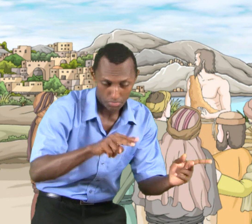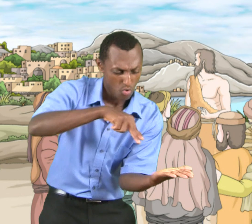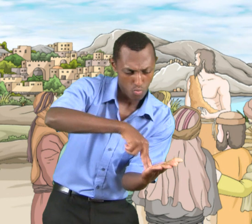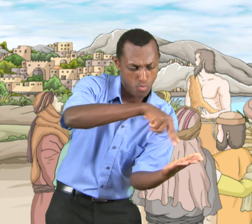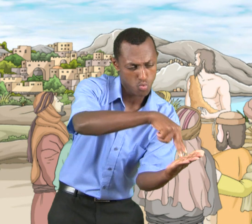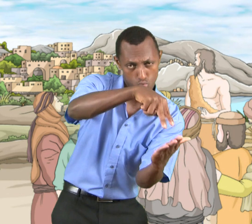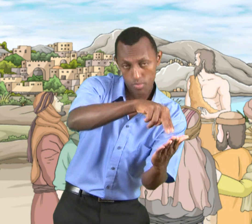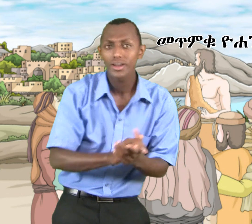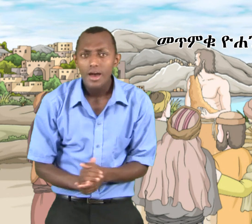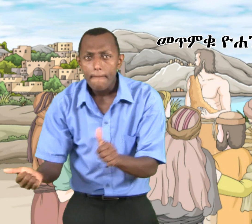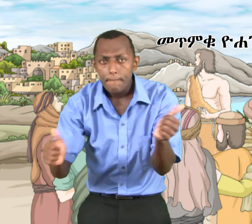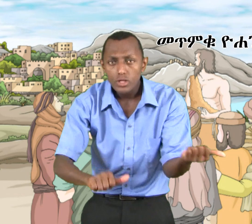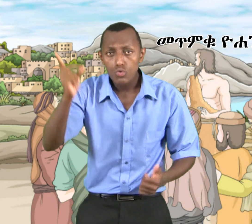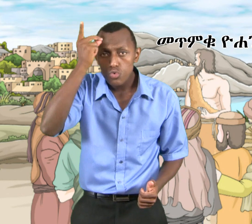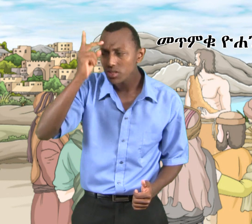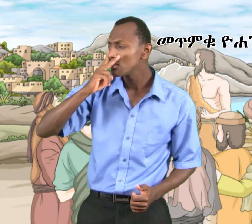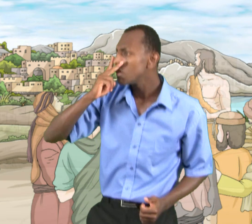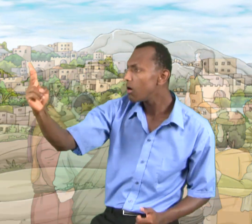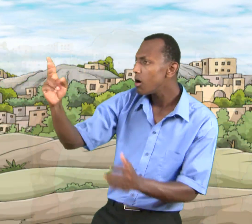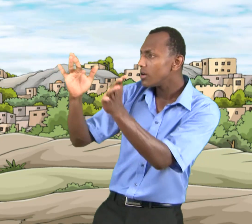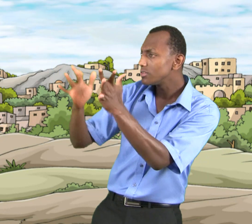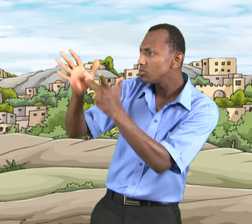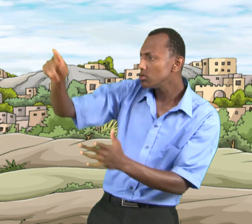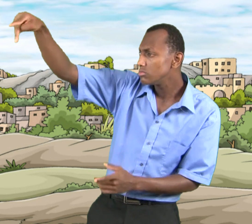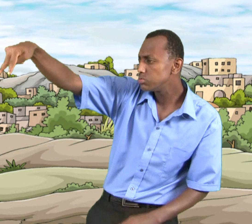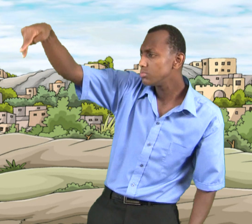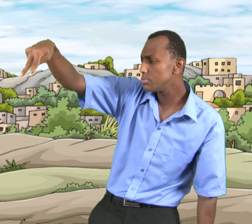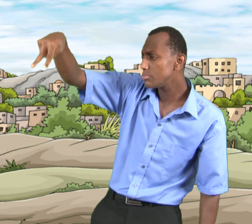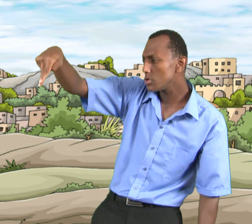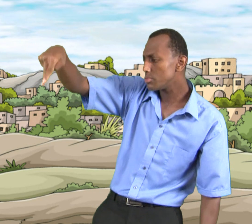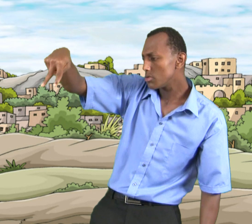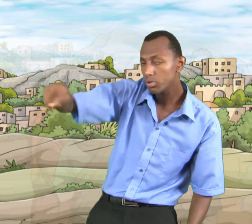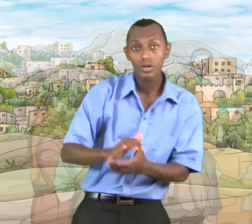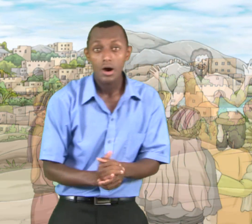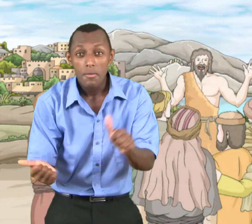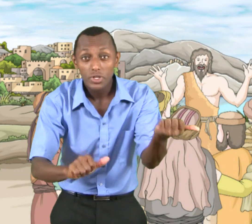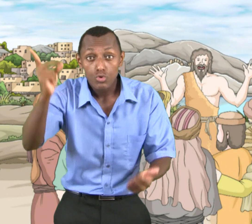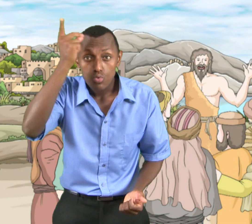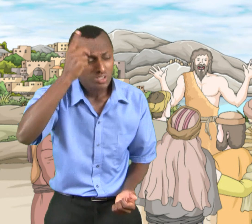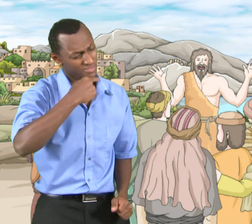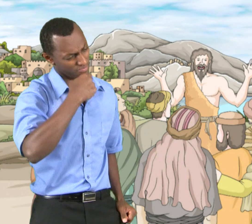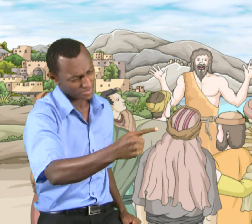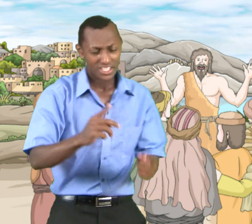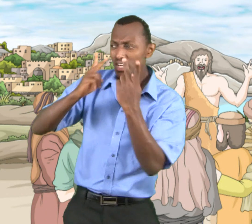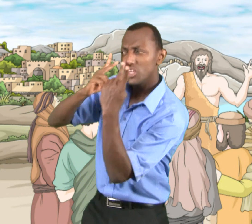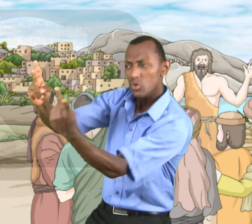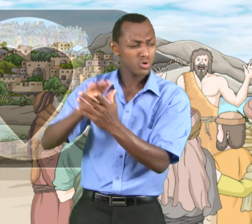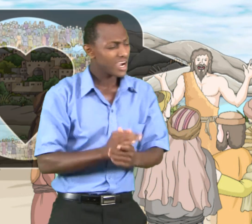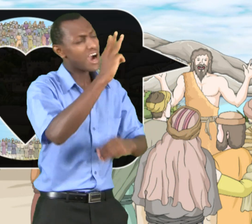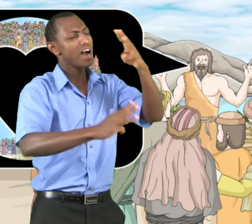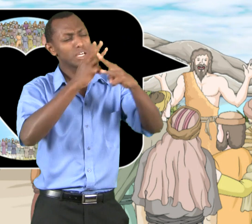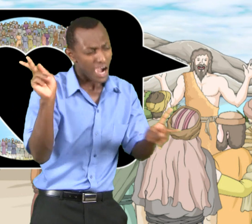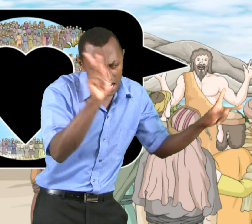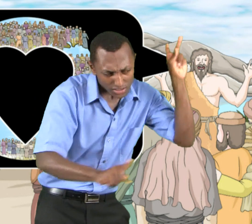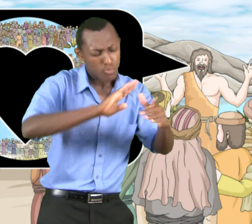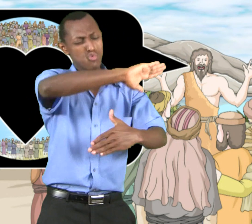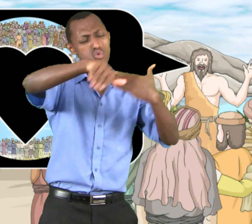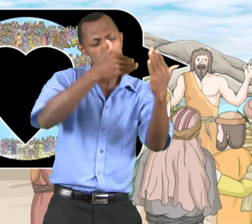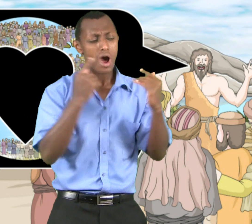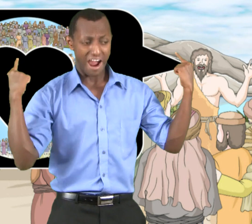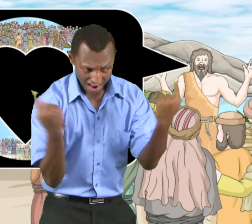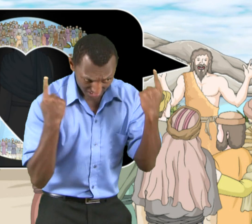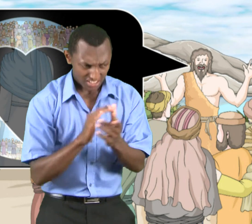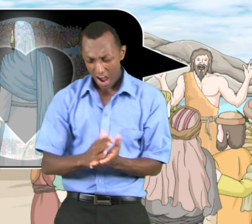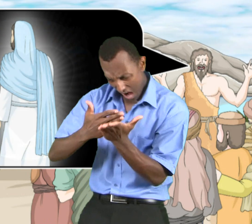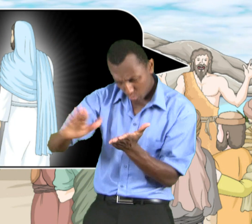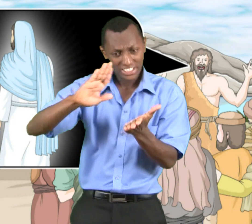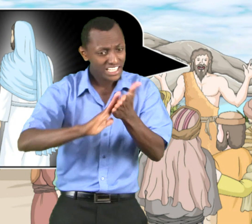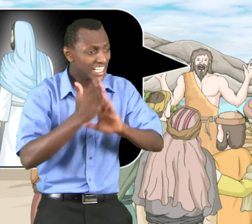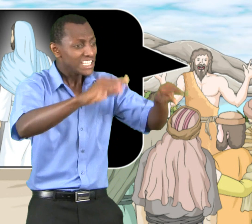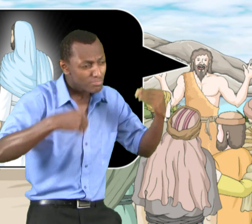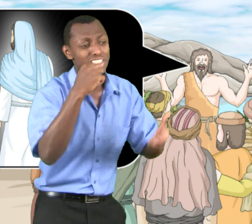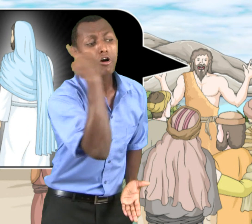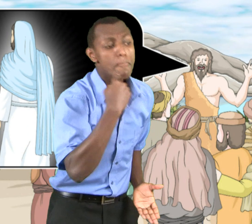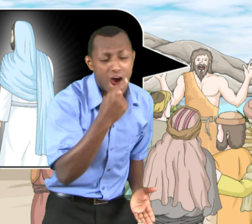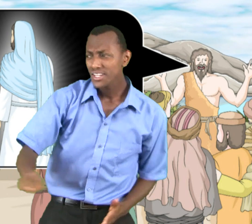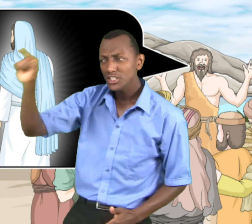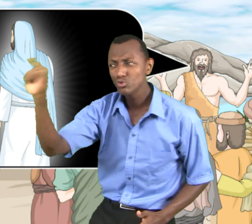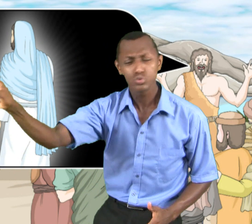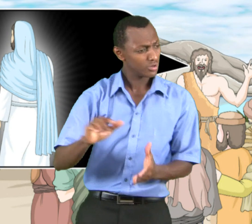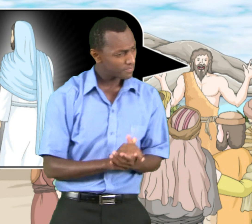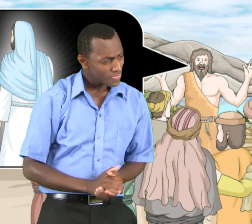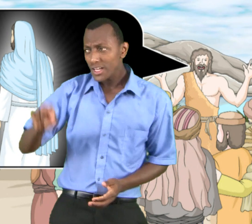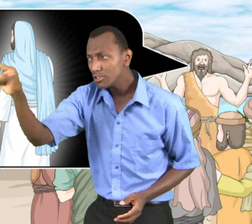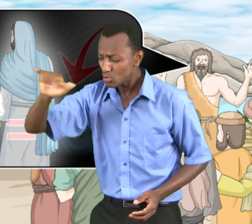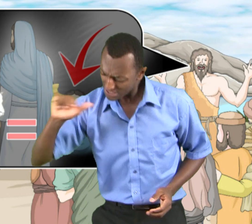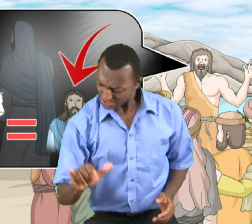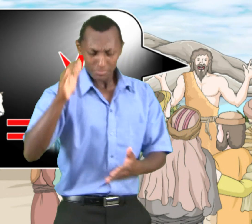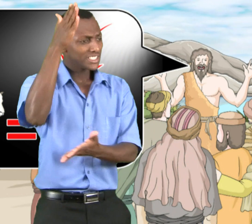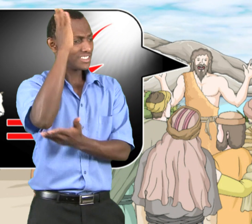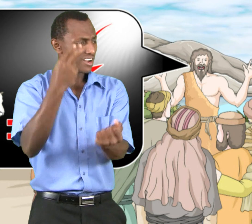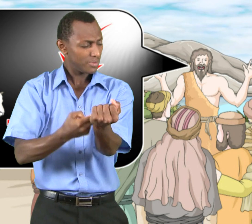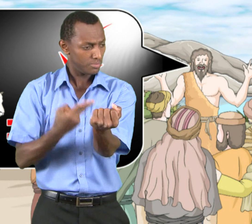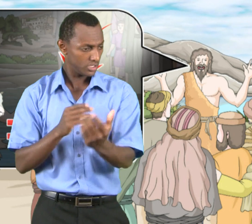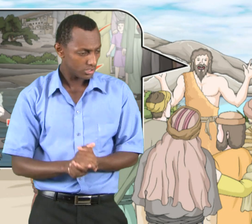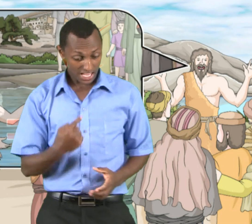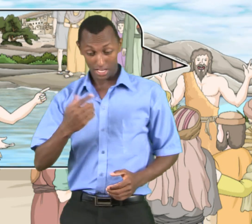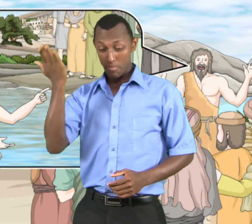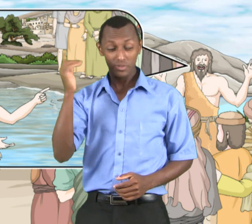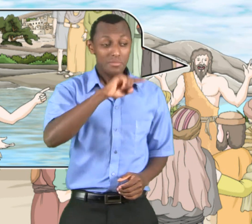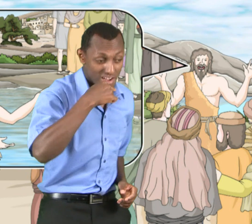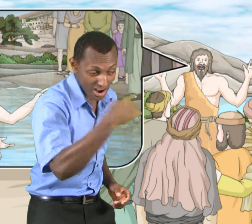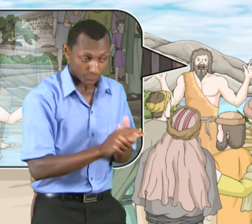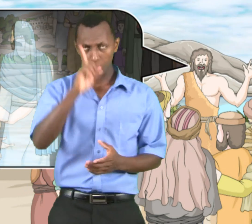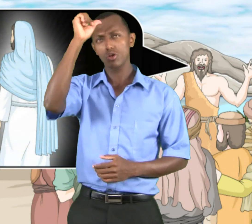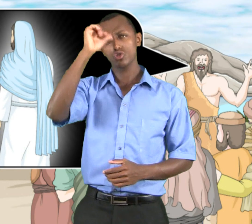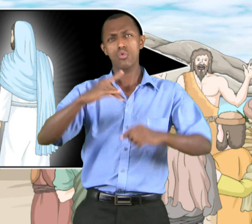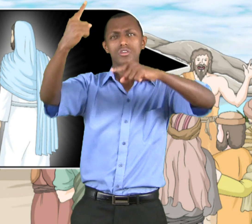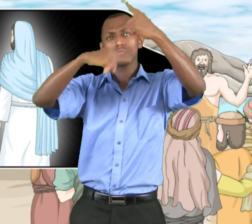The next day John saw Jesus coming toward him and said, “Look, the Lamb of God, who takes away the sin of the world!